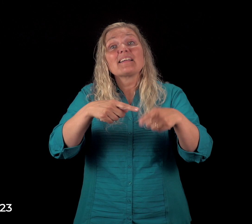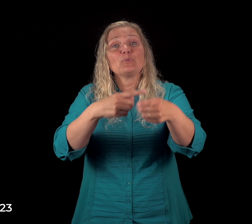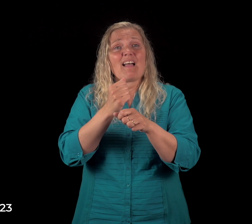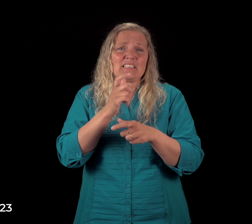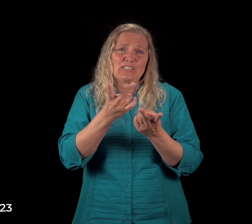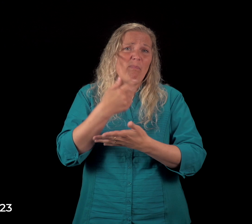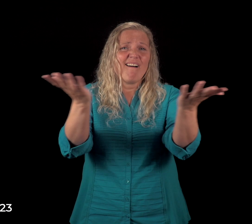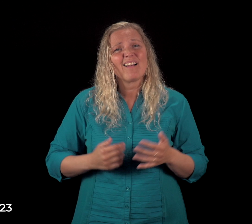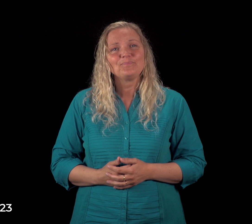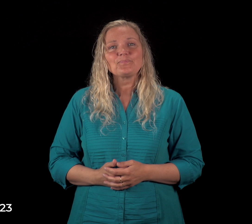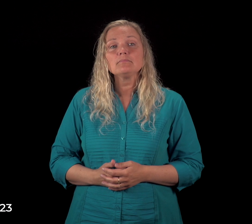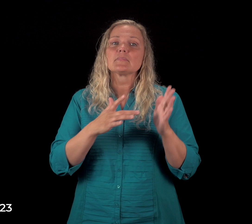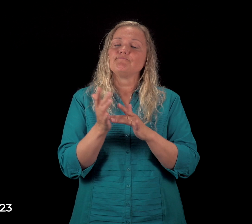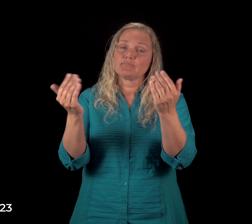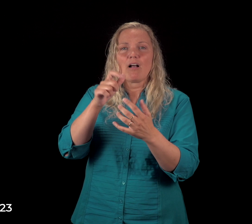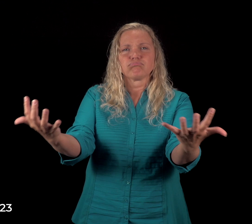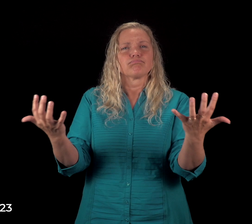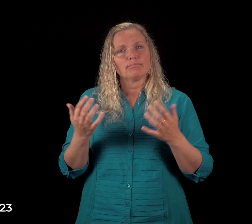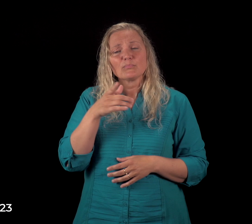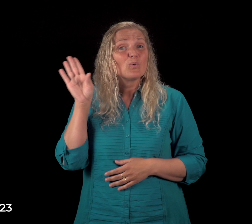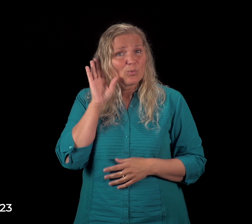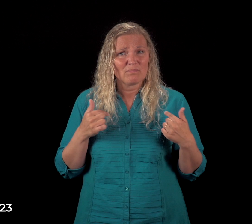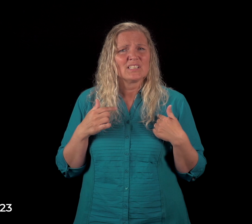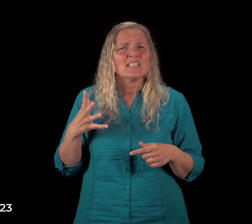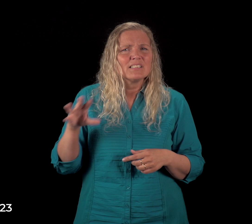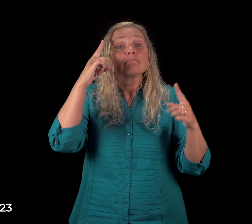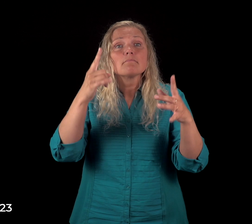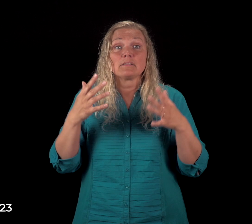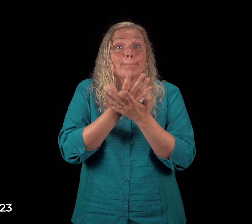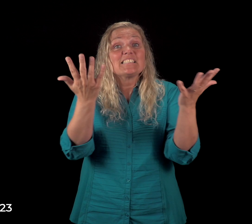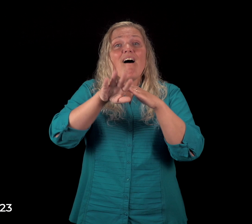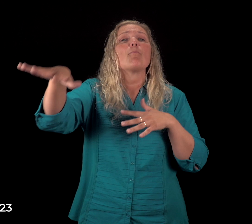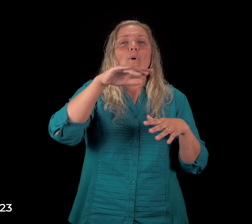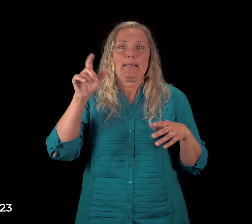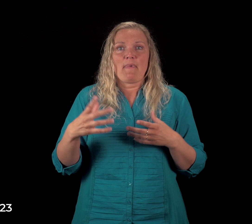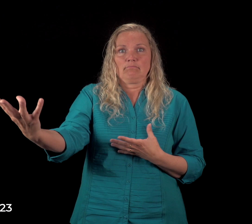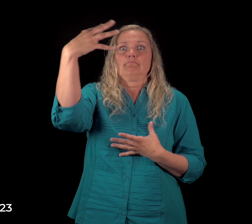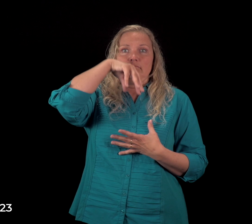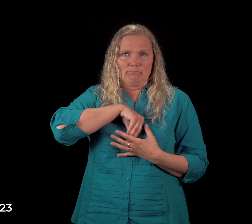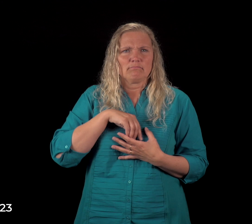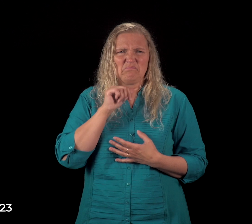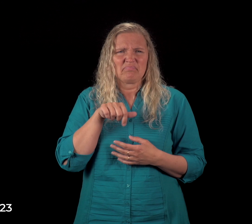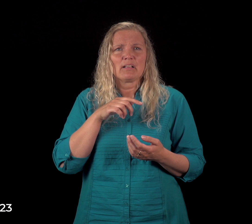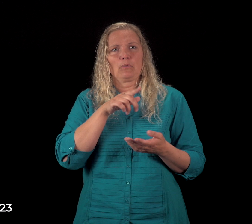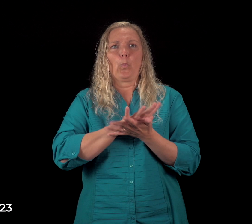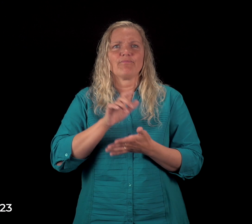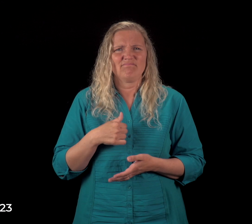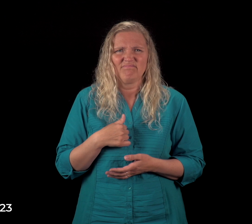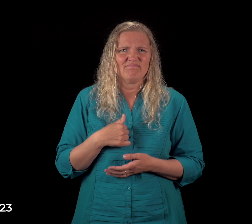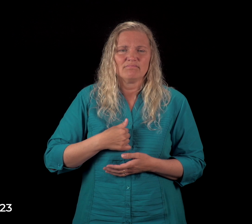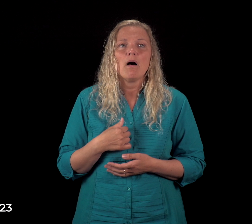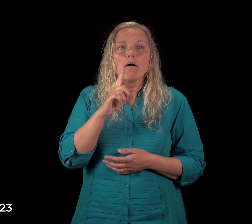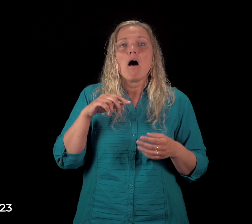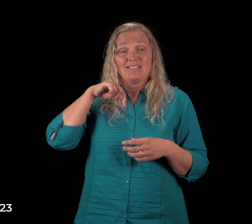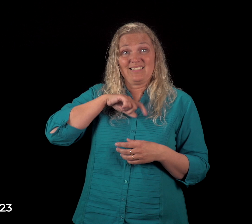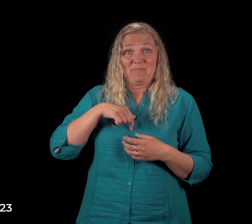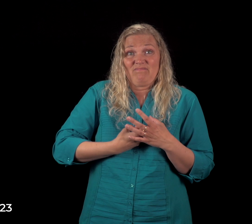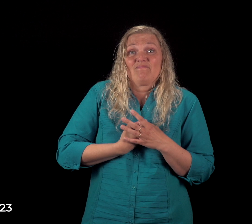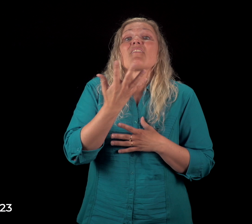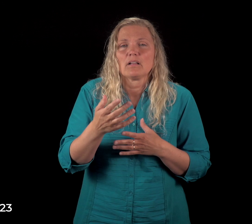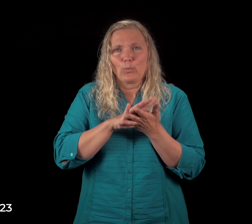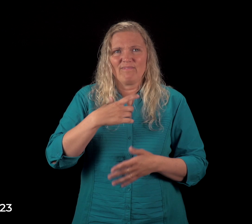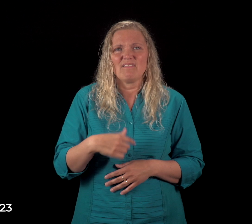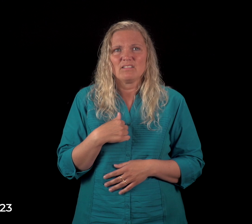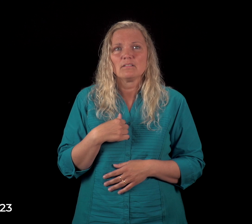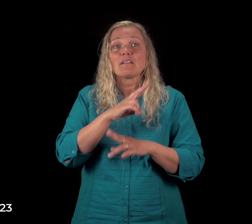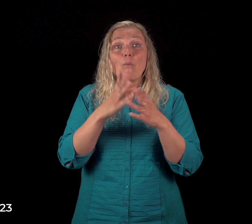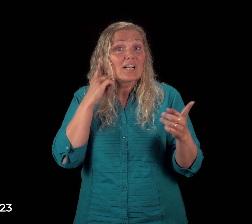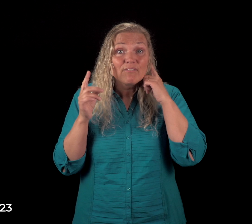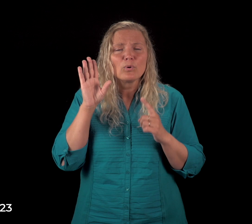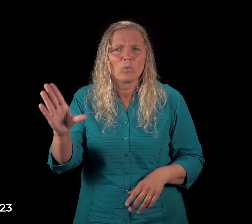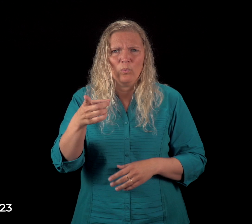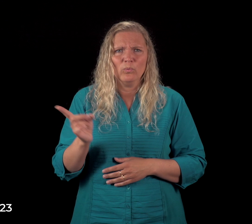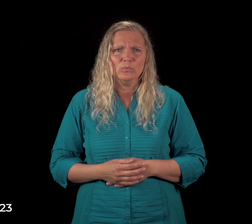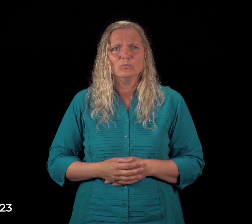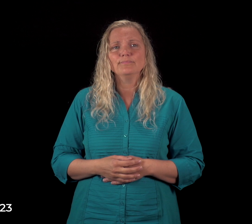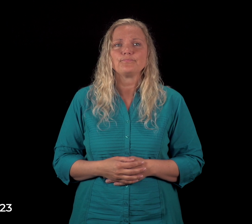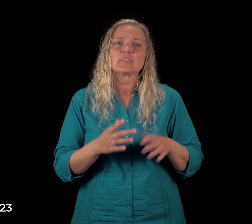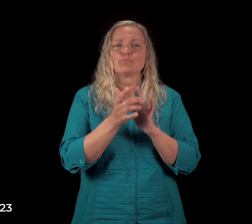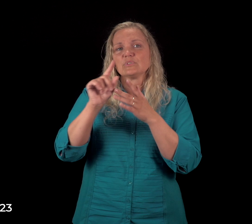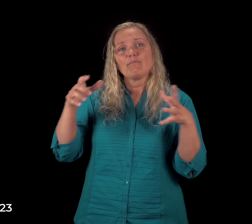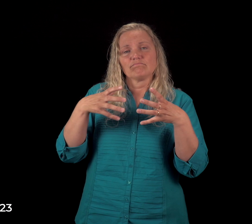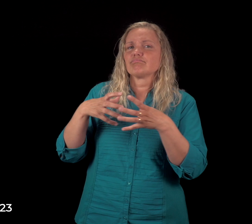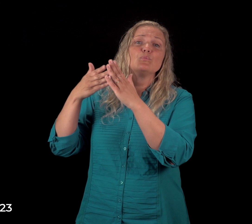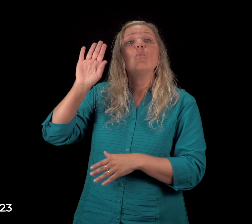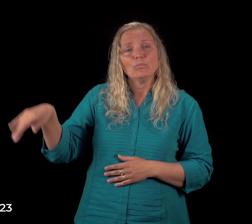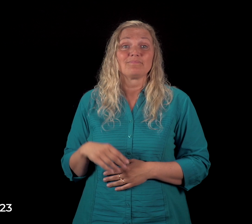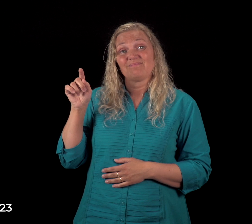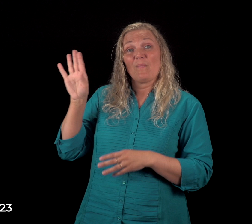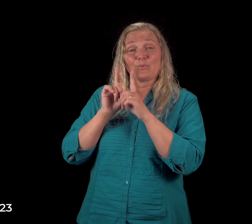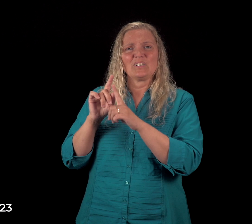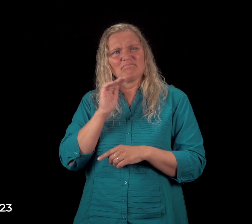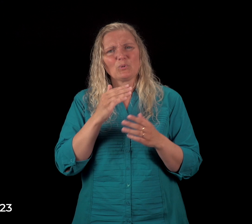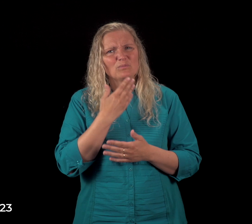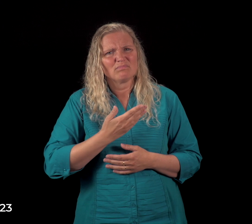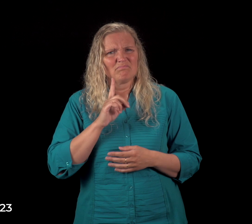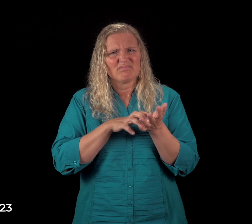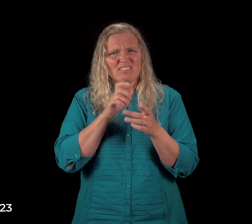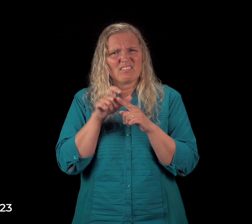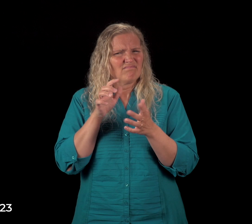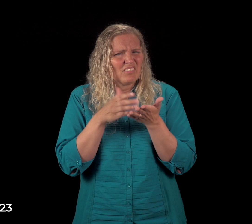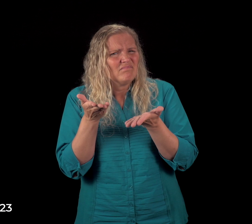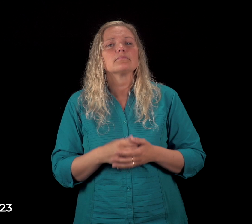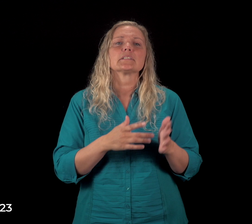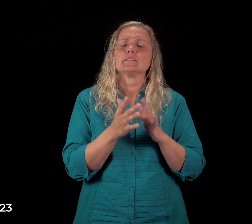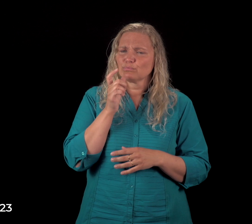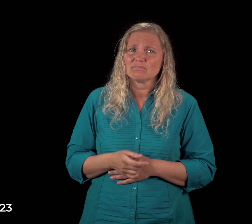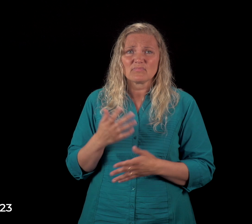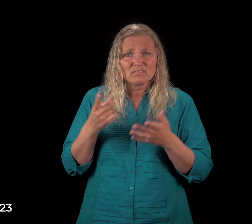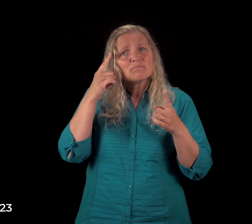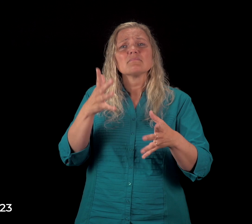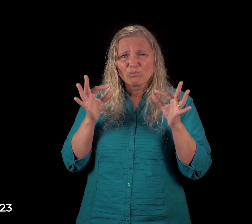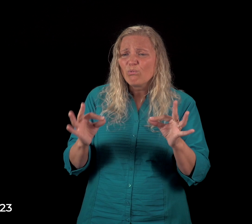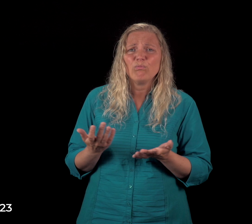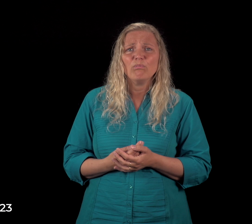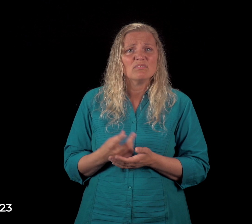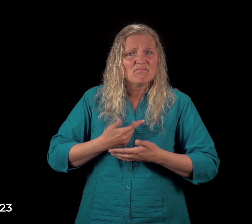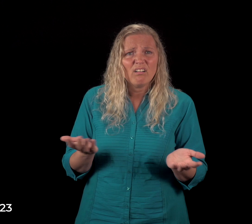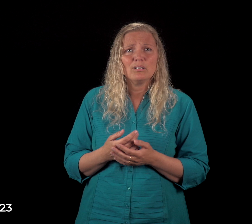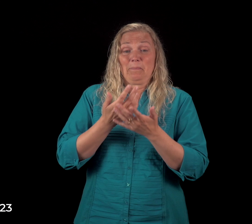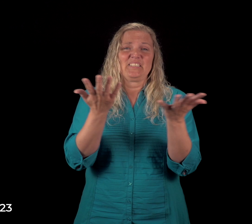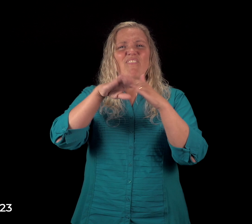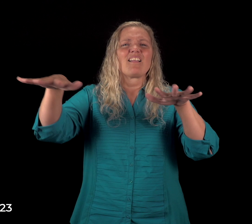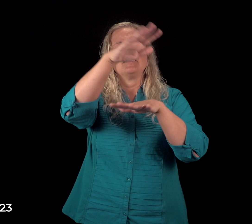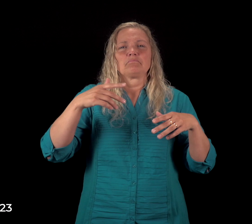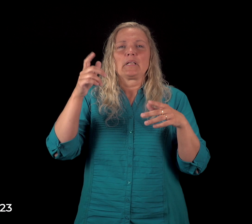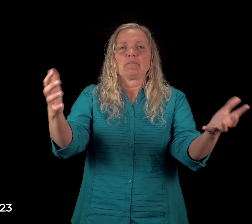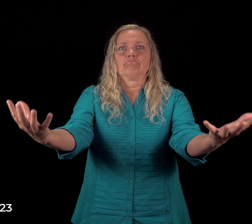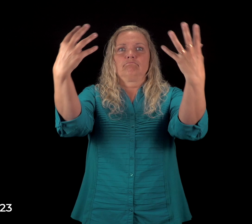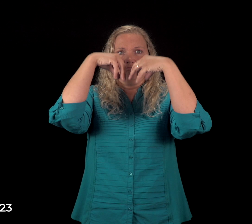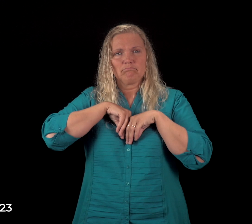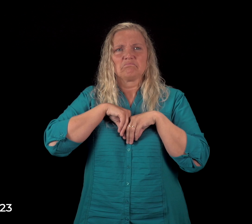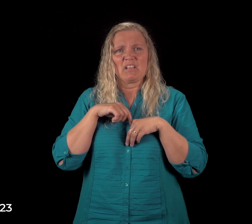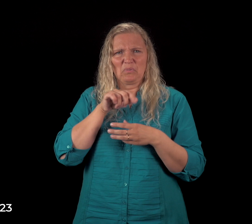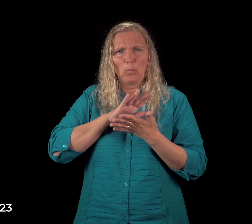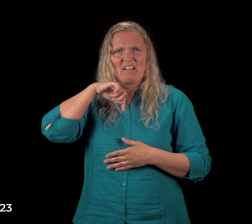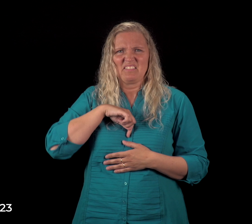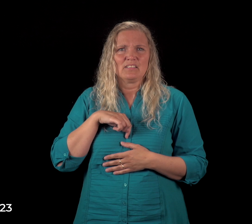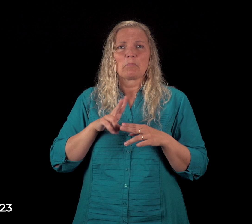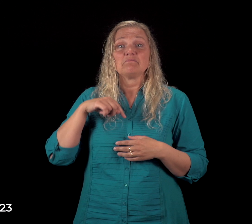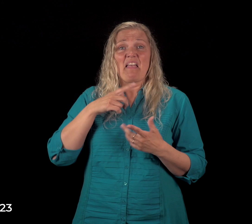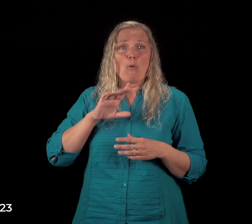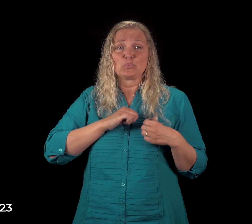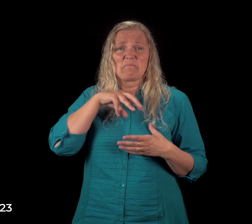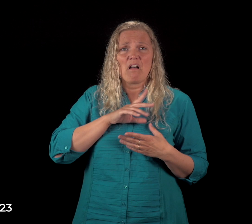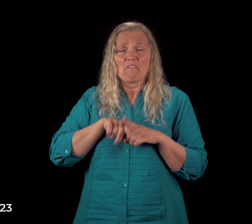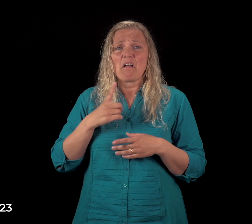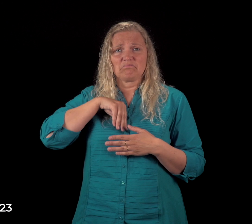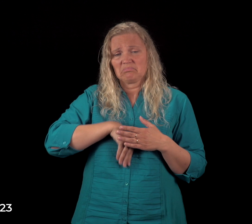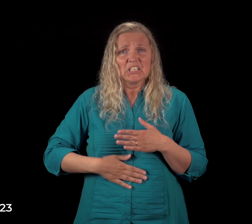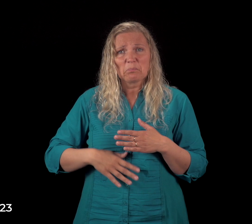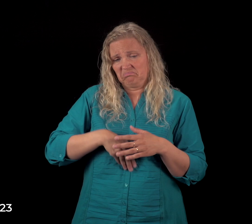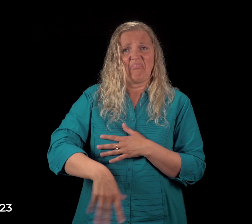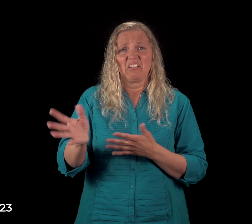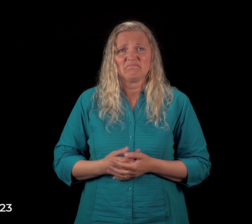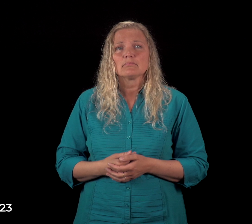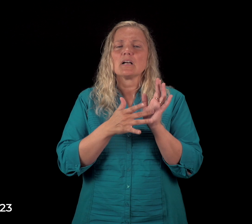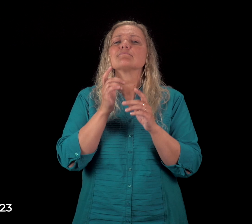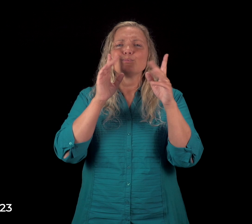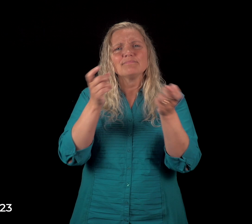And you do so in many such matters.” Once again Jesus called the crowd to Him and said, “All of you, listen to Me and understand: Nothing that enters a man from the outside can defile him; but the things that come out of a man, these are what defile him.” After Jesus had left the crowd and gone into the house, His disciples inquired about the parable. “Are you still so dull?” He asked. “Do you not understand?